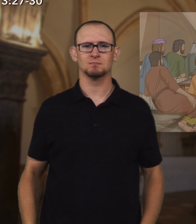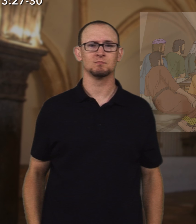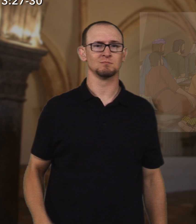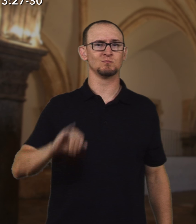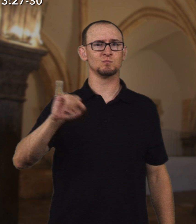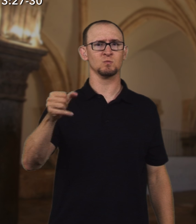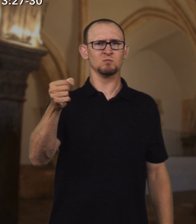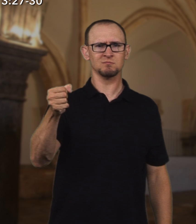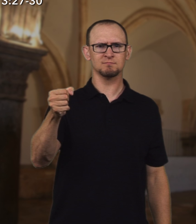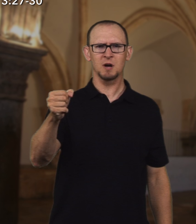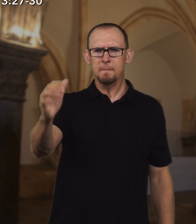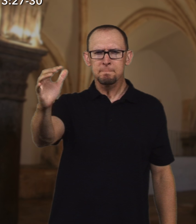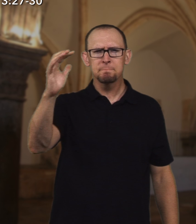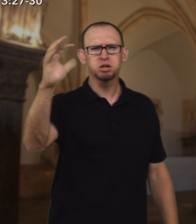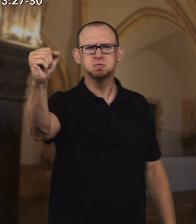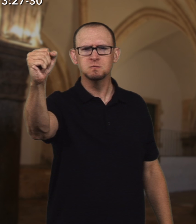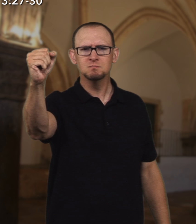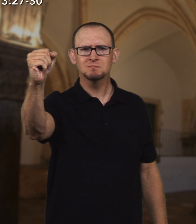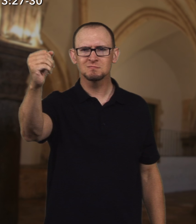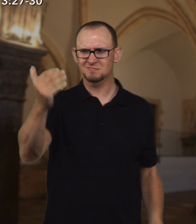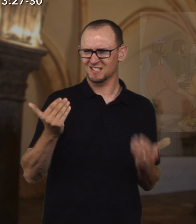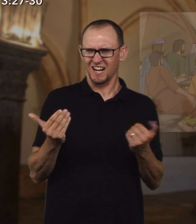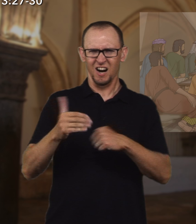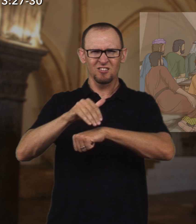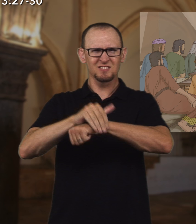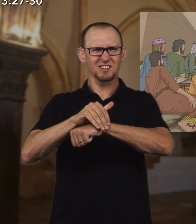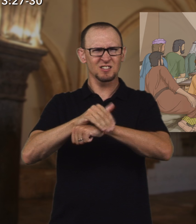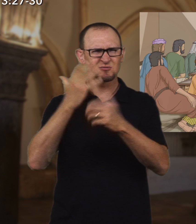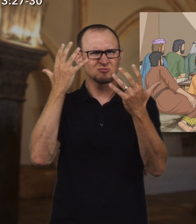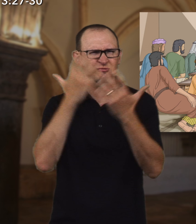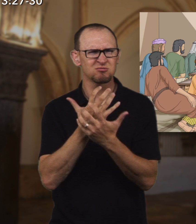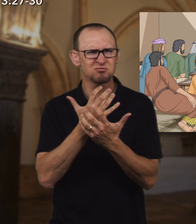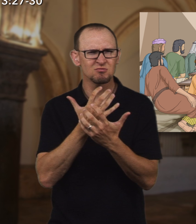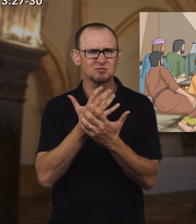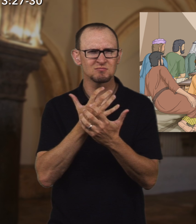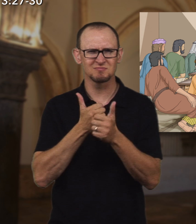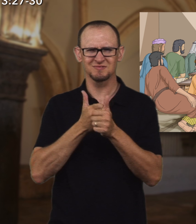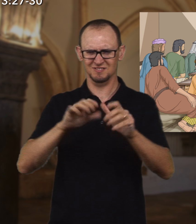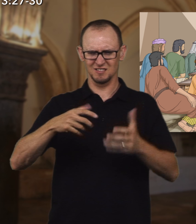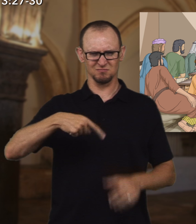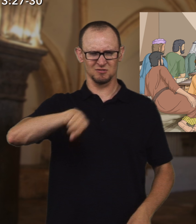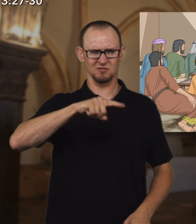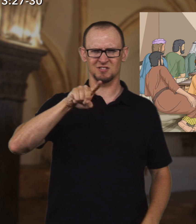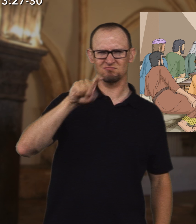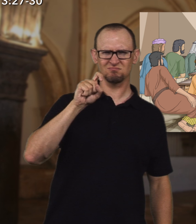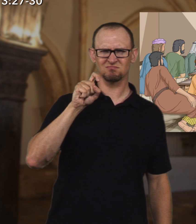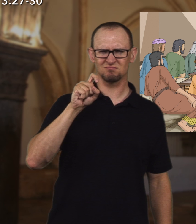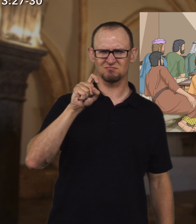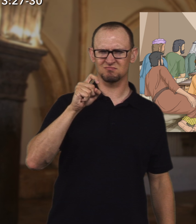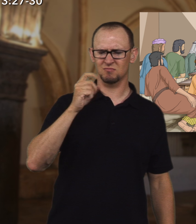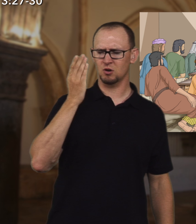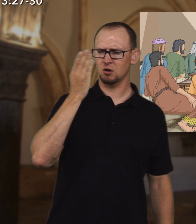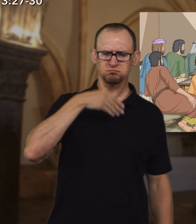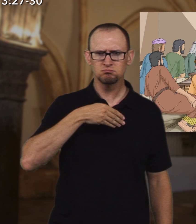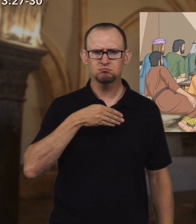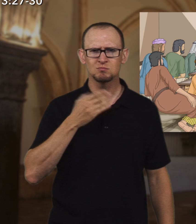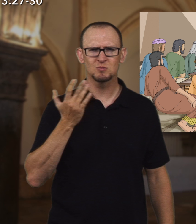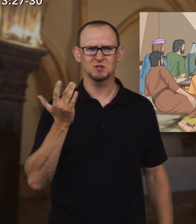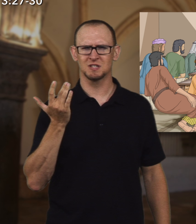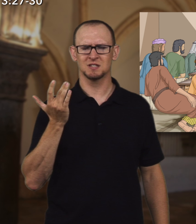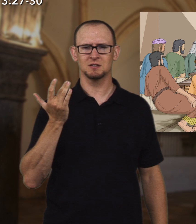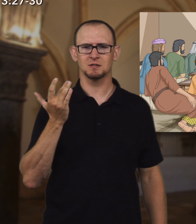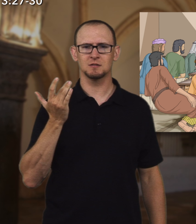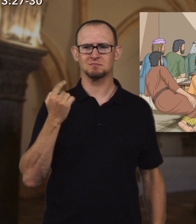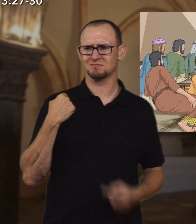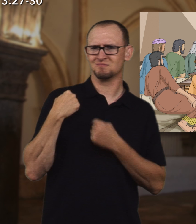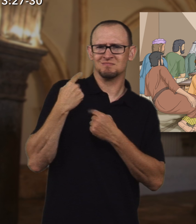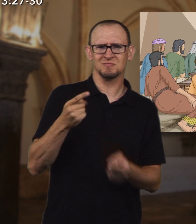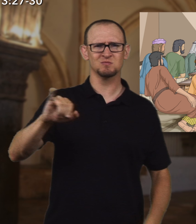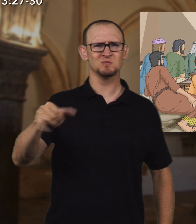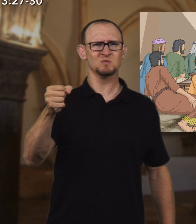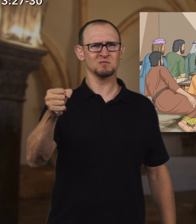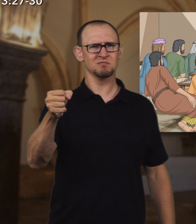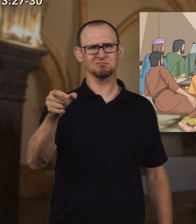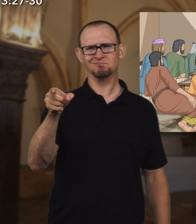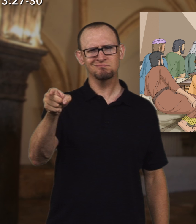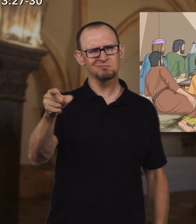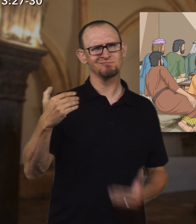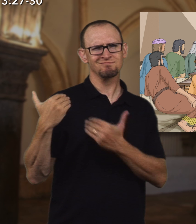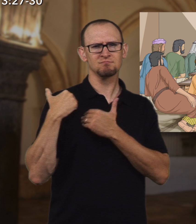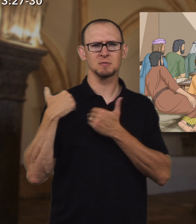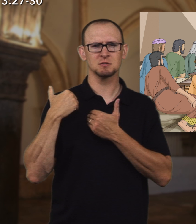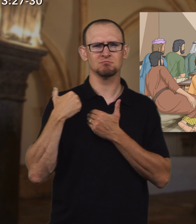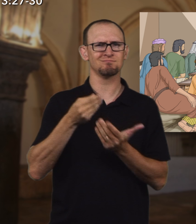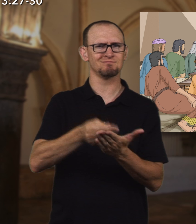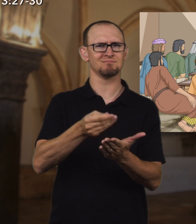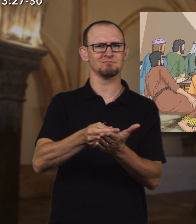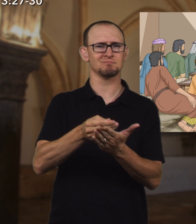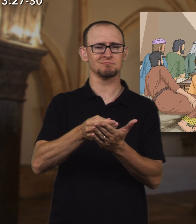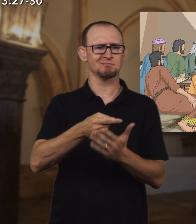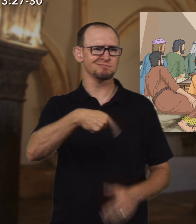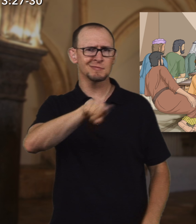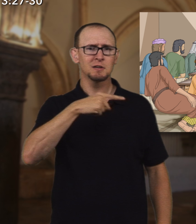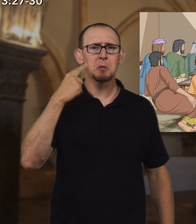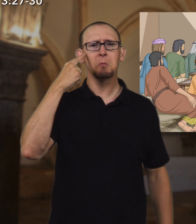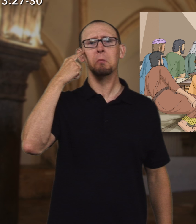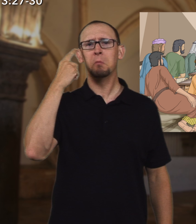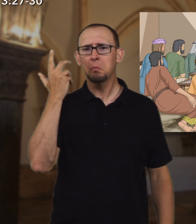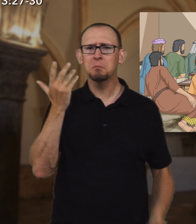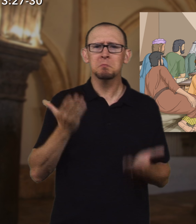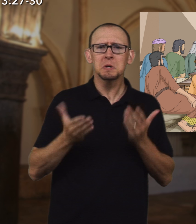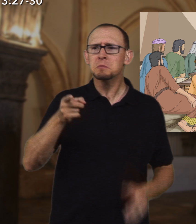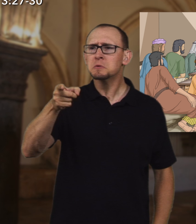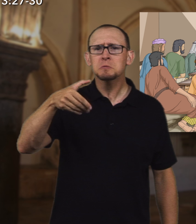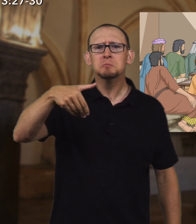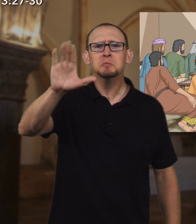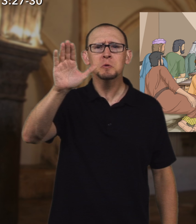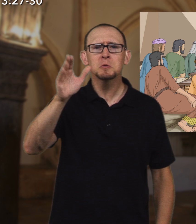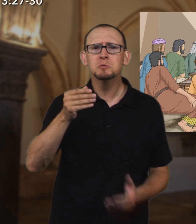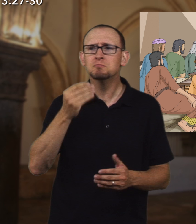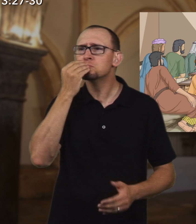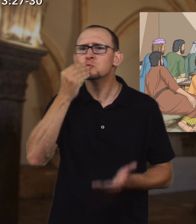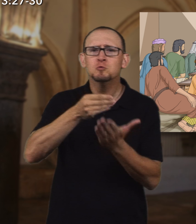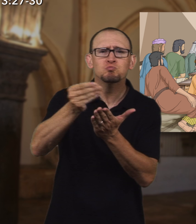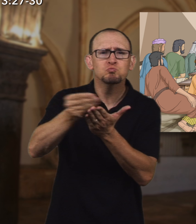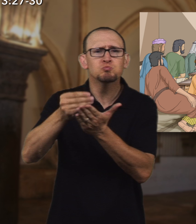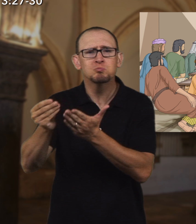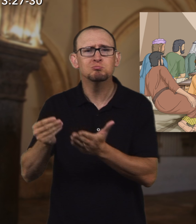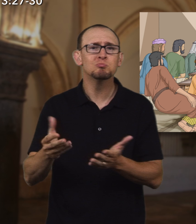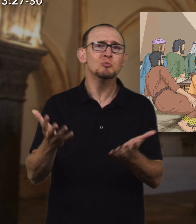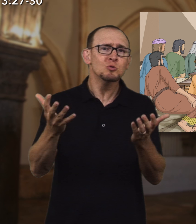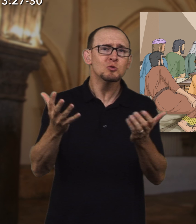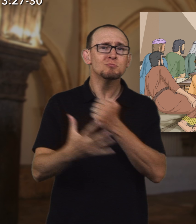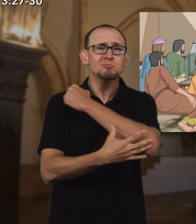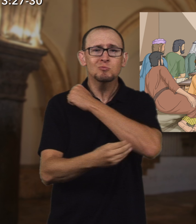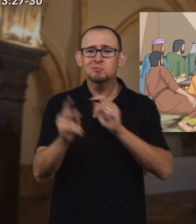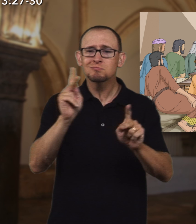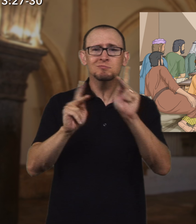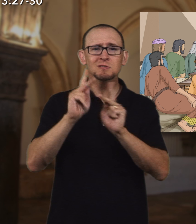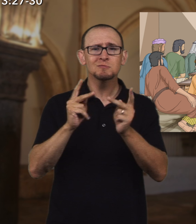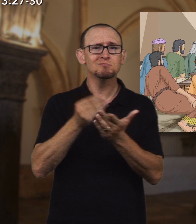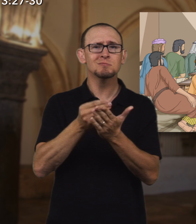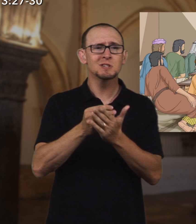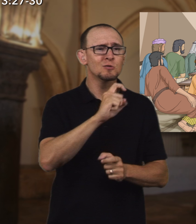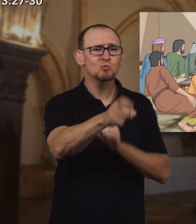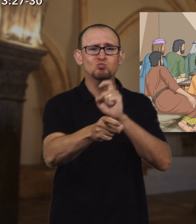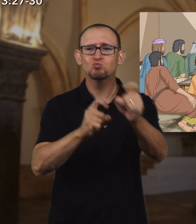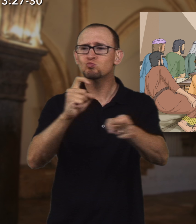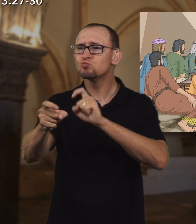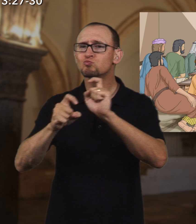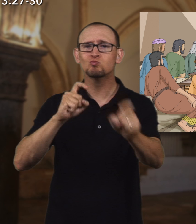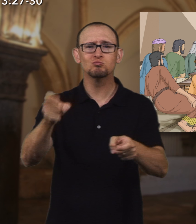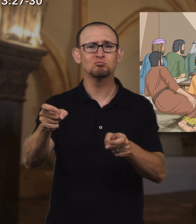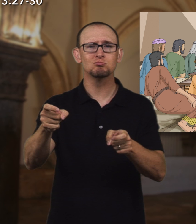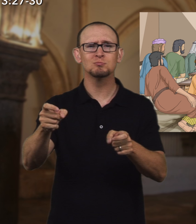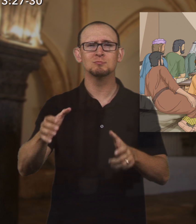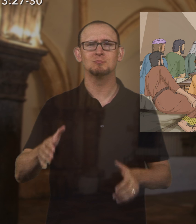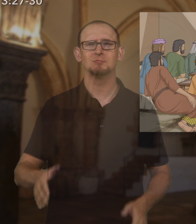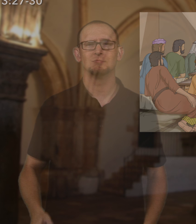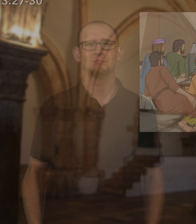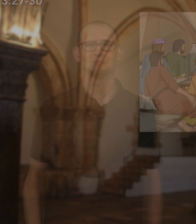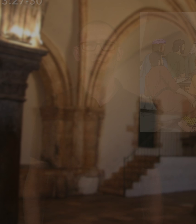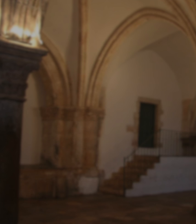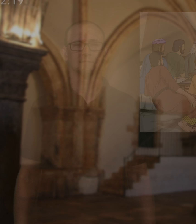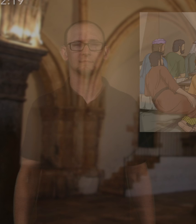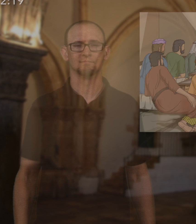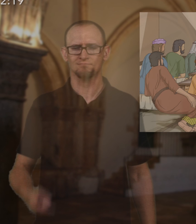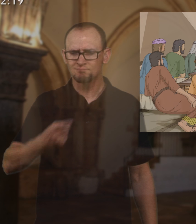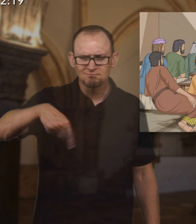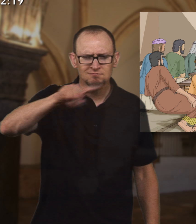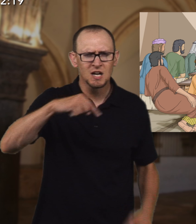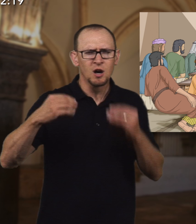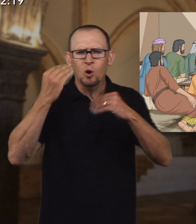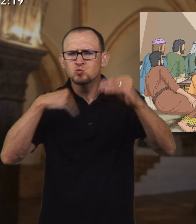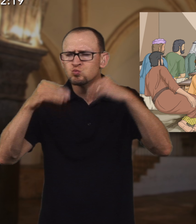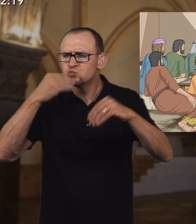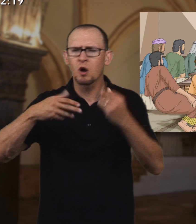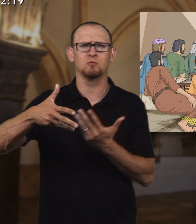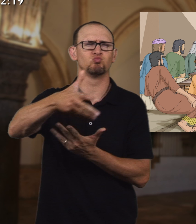Since Judas kept the money bag, some thought that Jesus was telling him to buy what was needed for the feast, or to give something to the poor. As soon as he had received the morsel, Judas went out into the night.